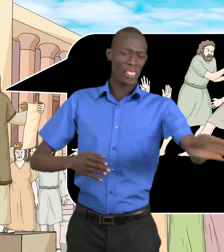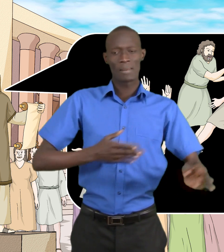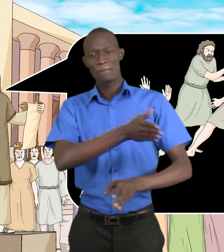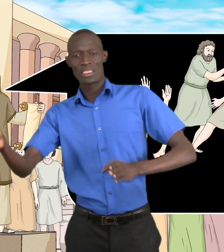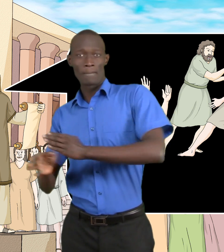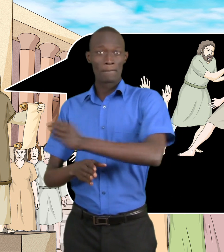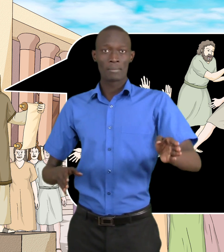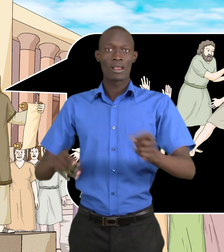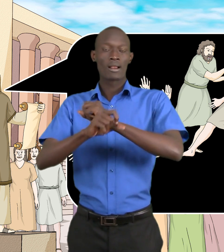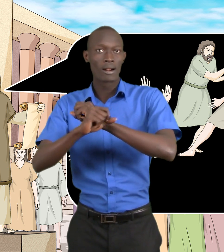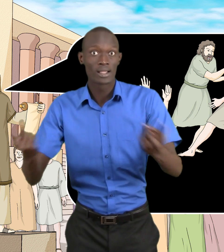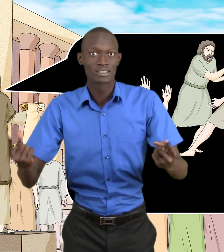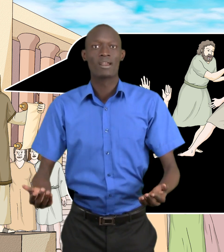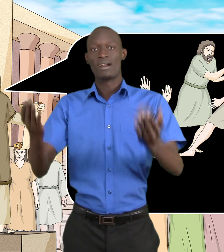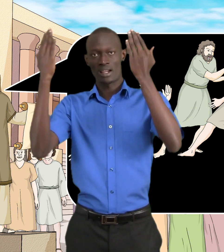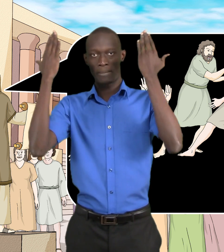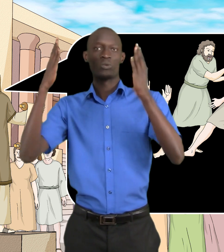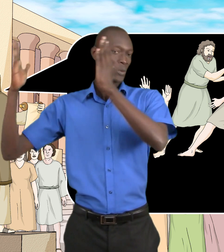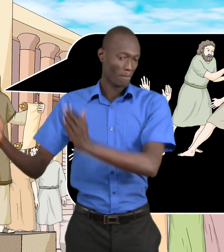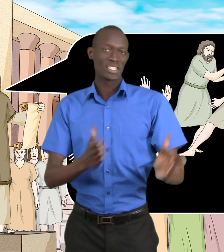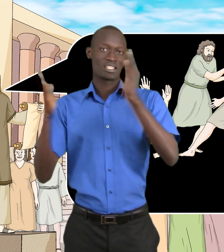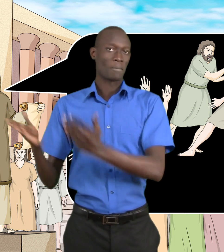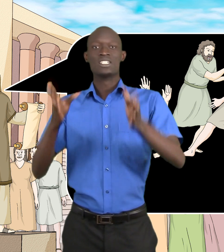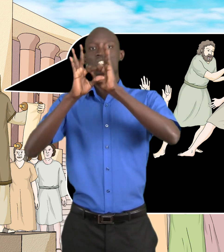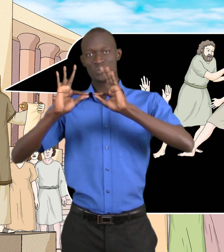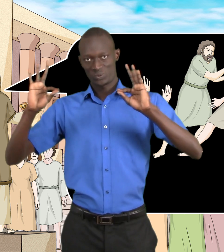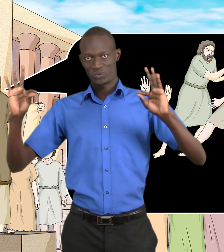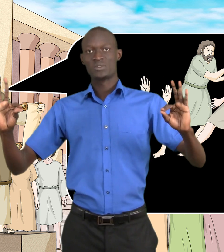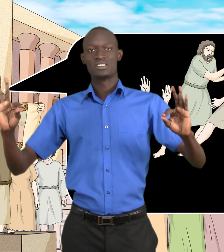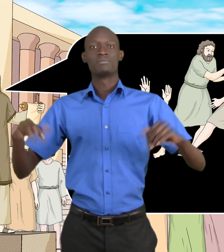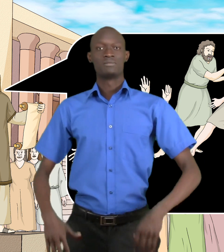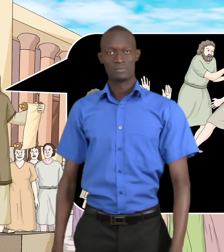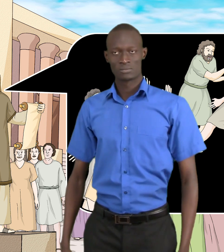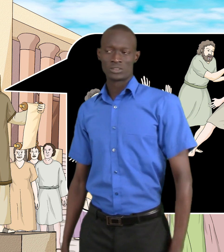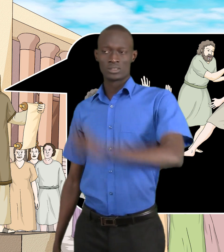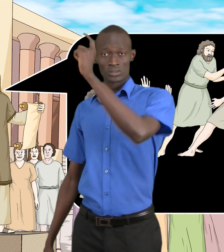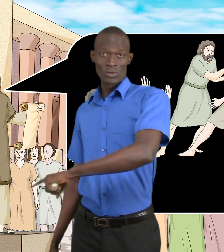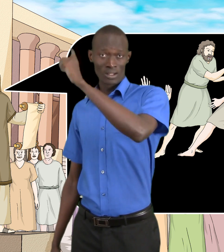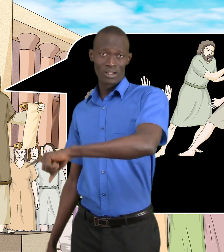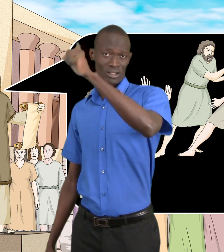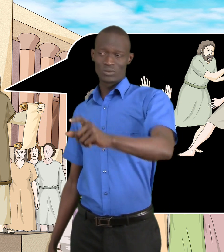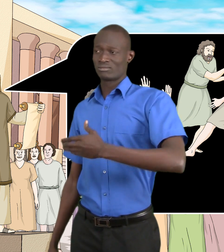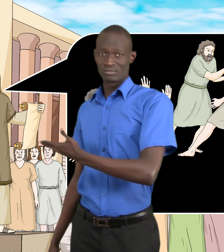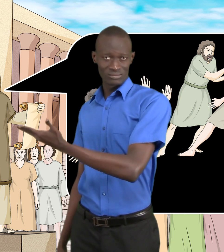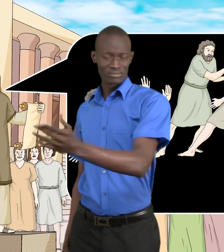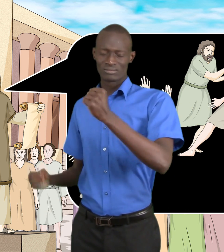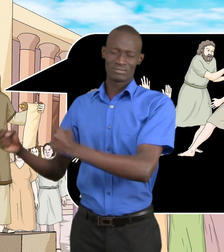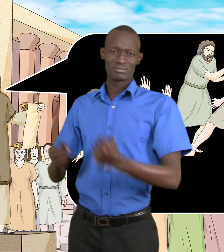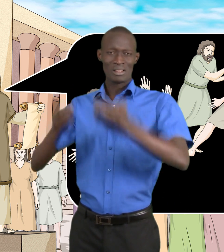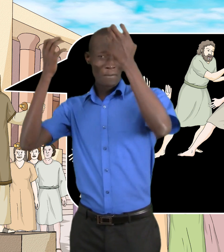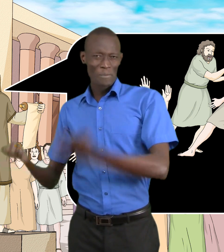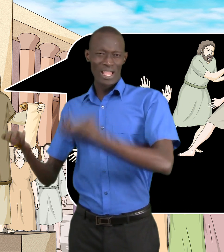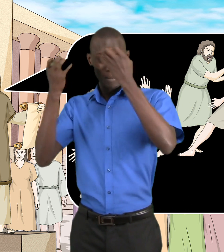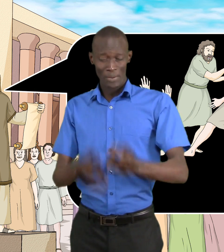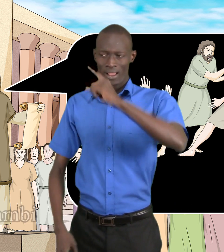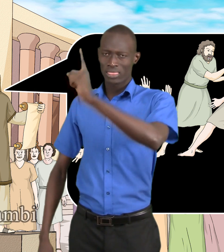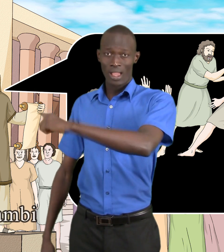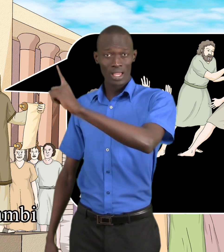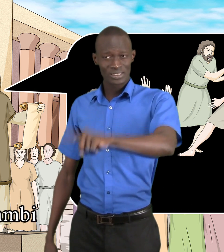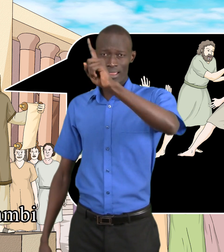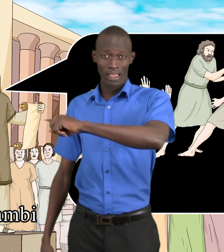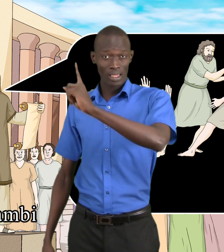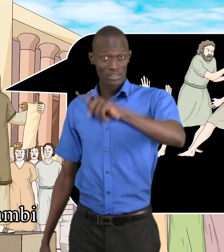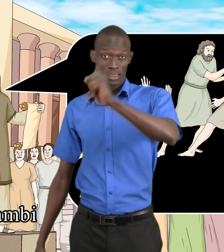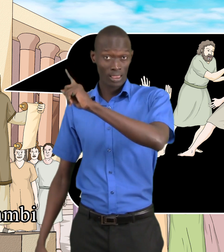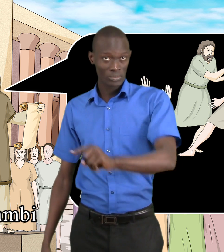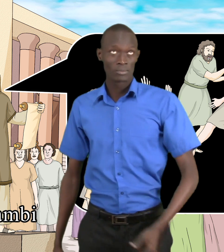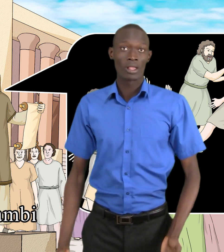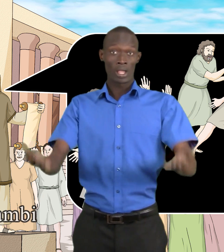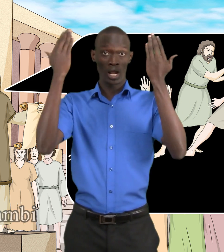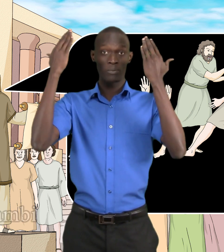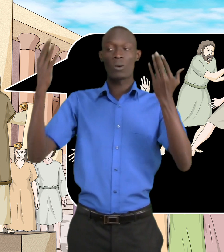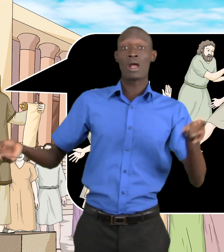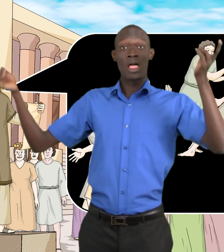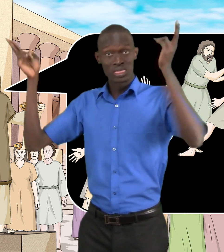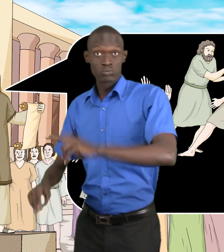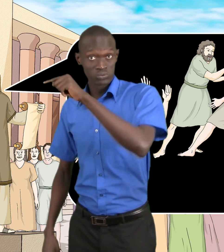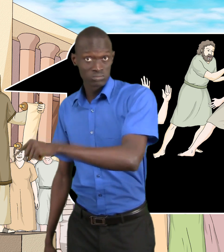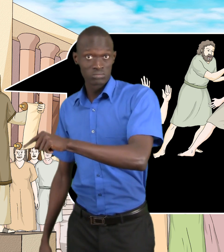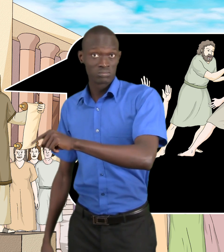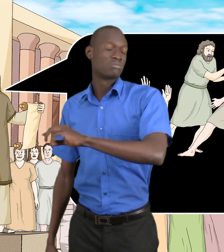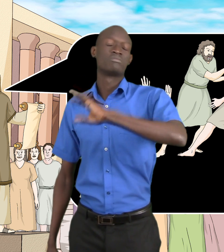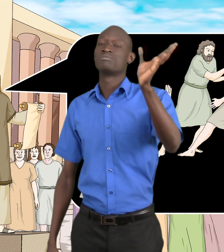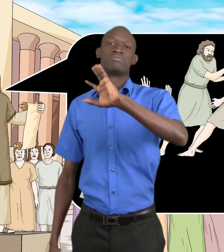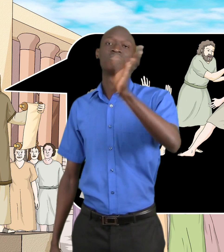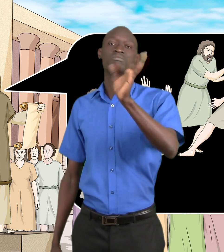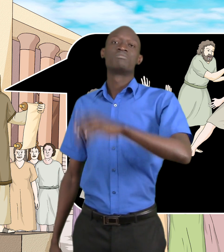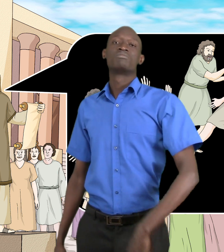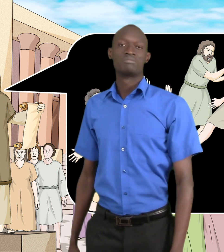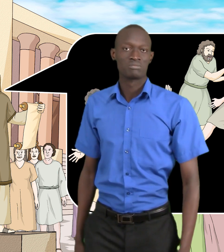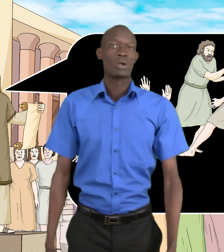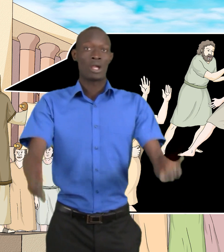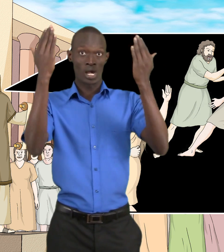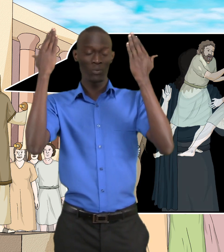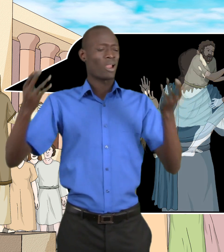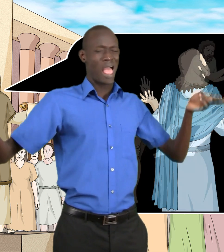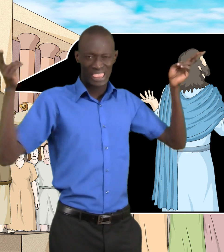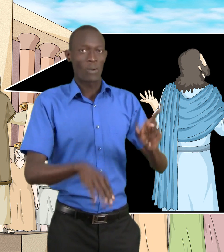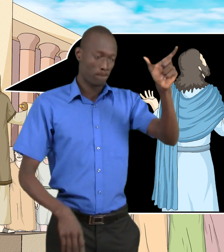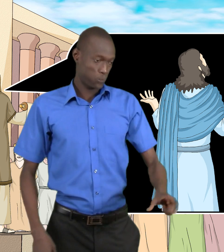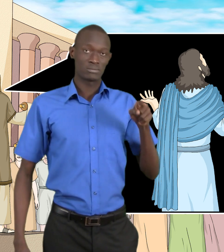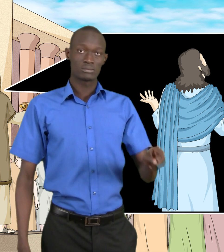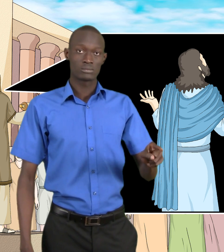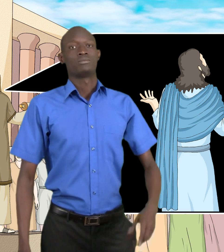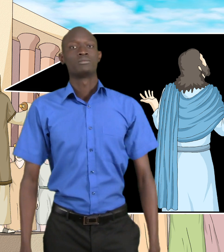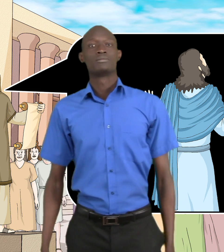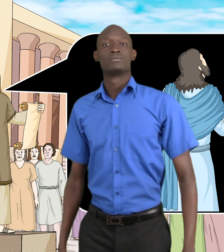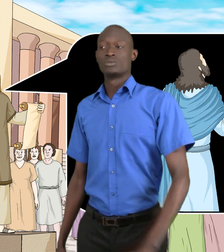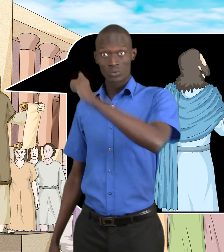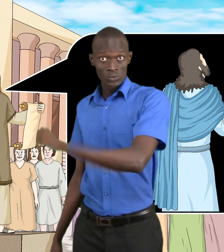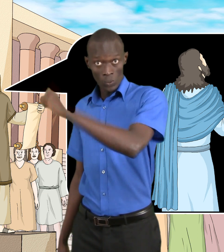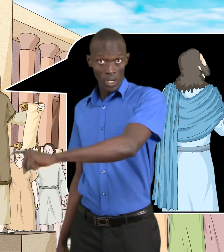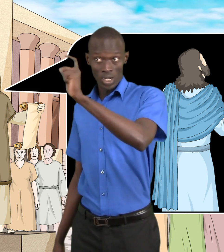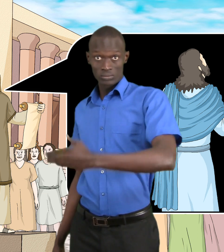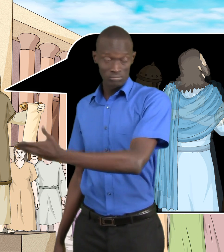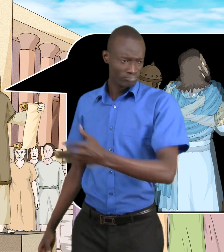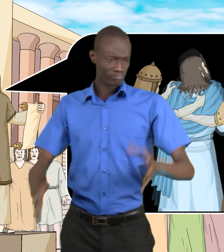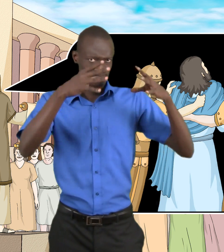and the LORD has laid upon Him the iniquity of us all.